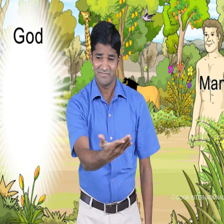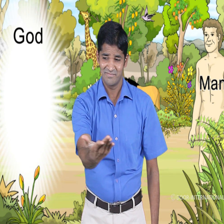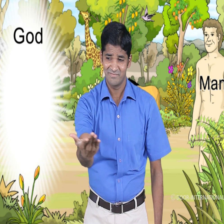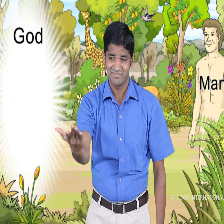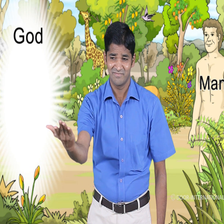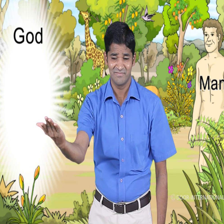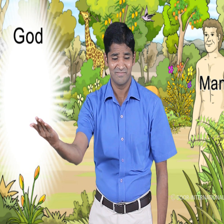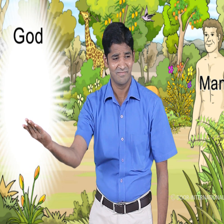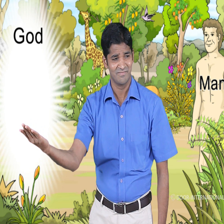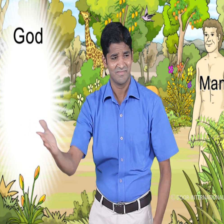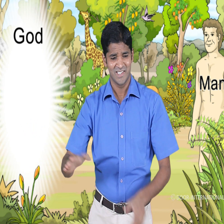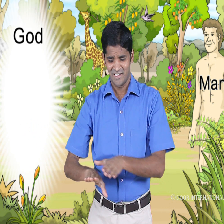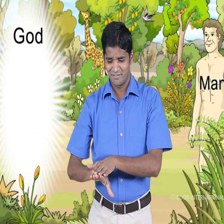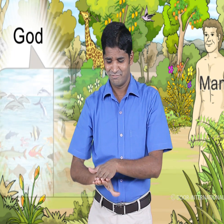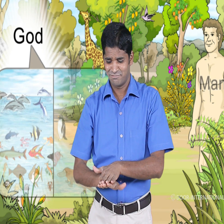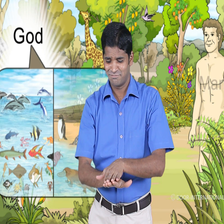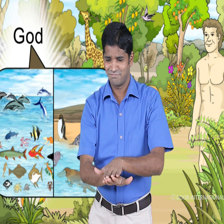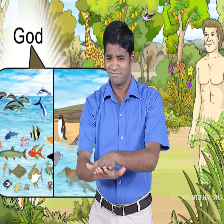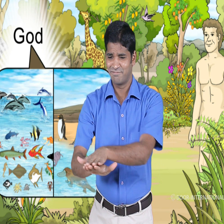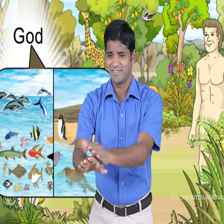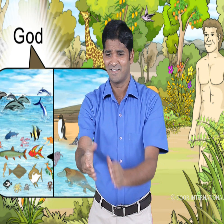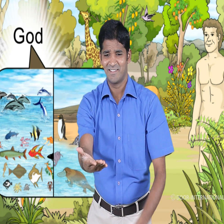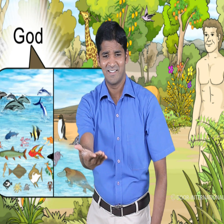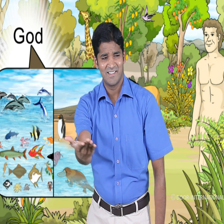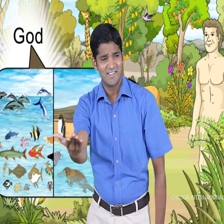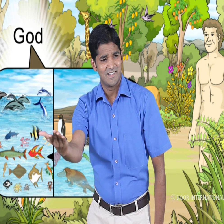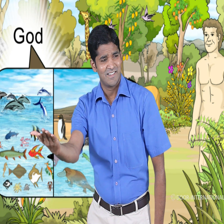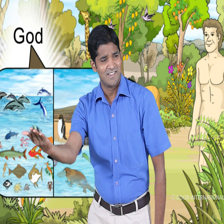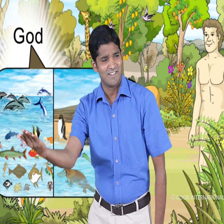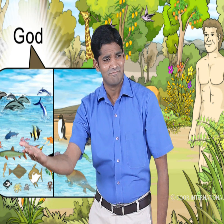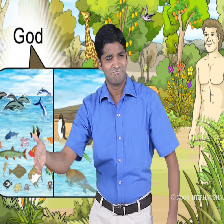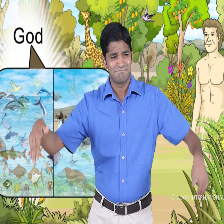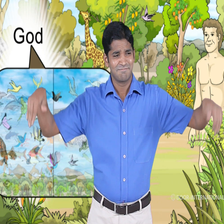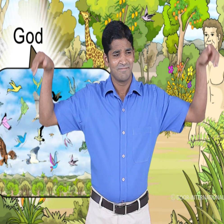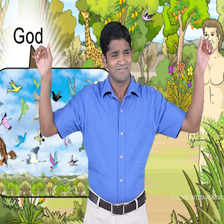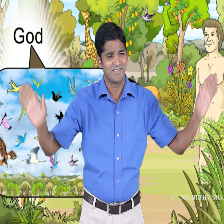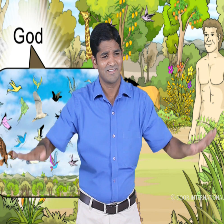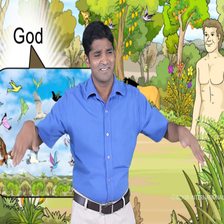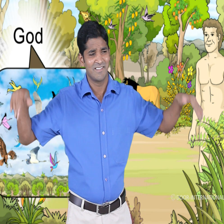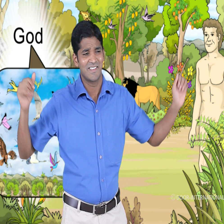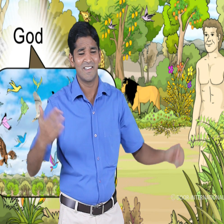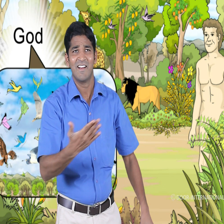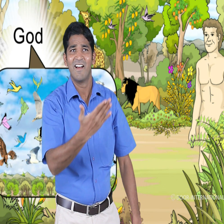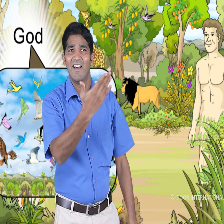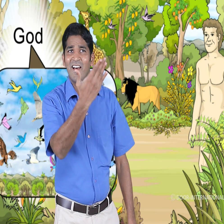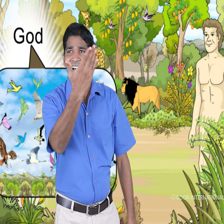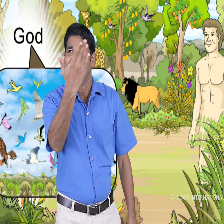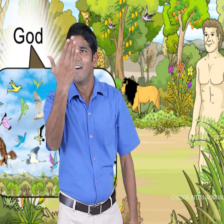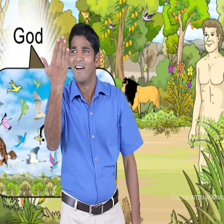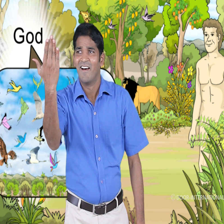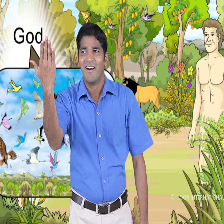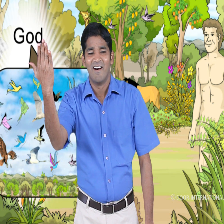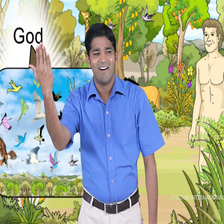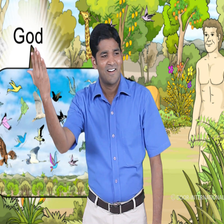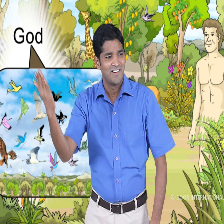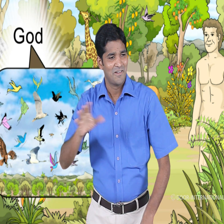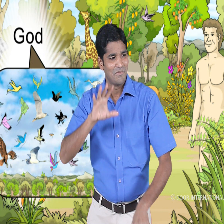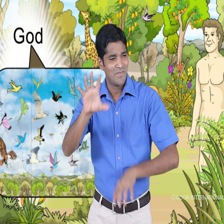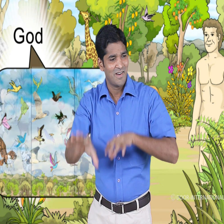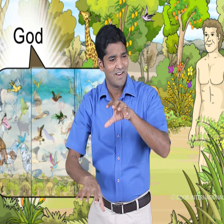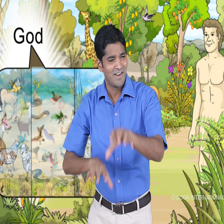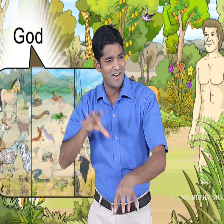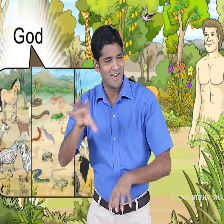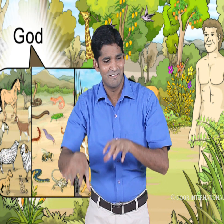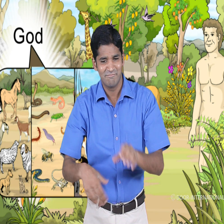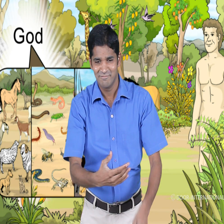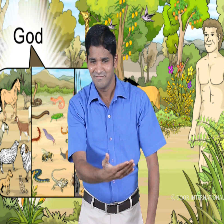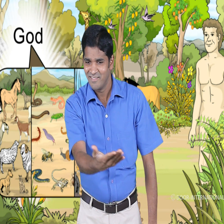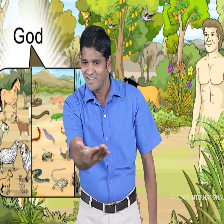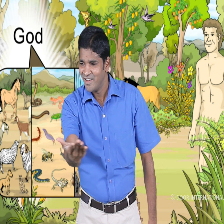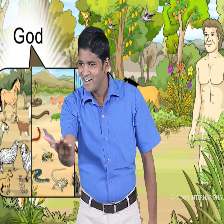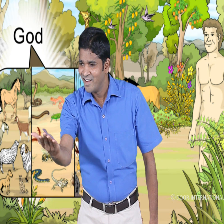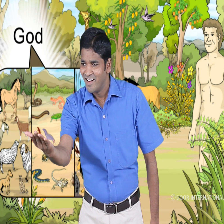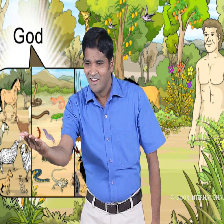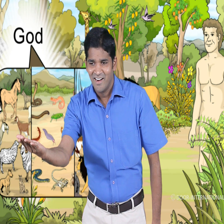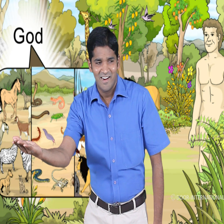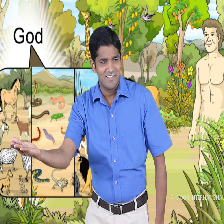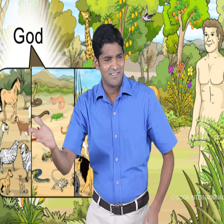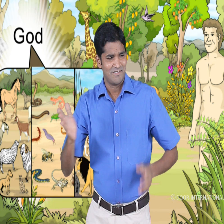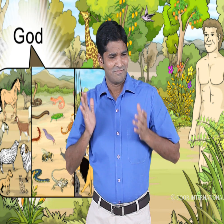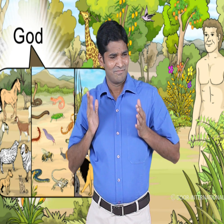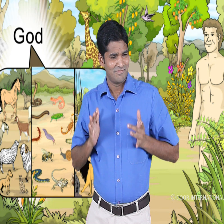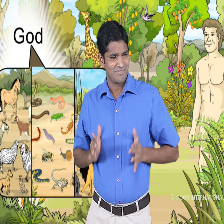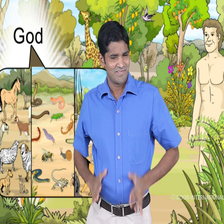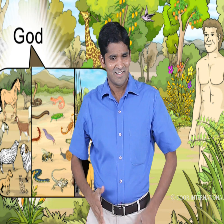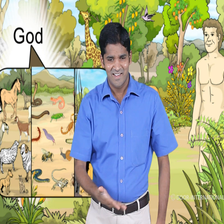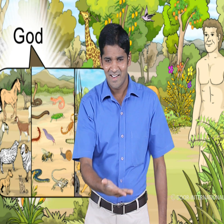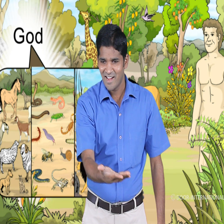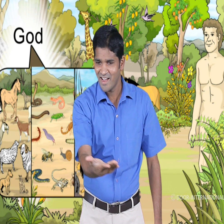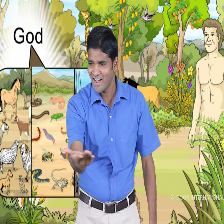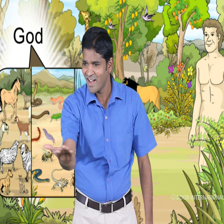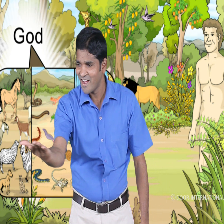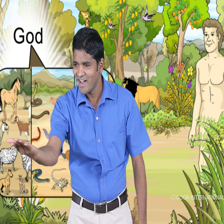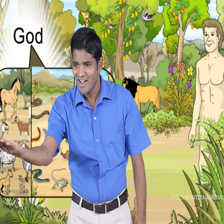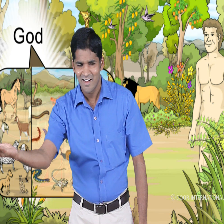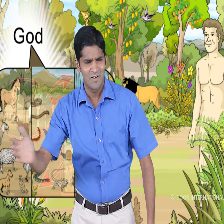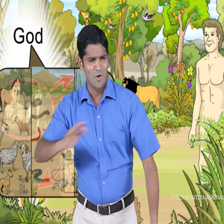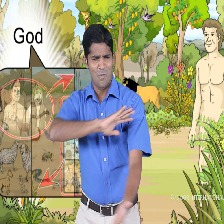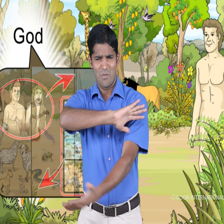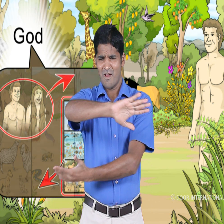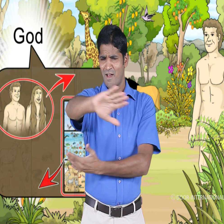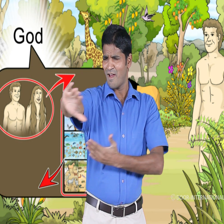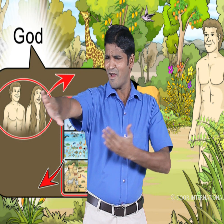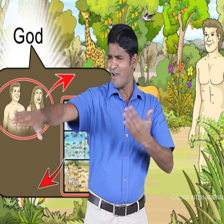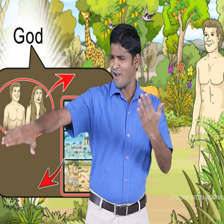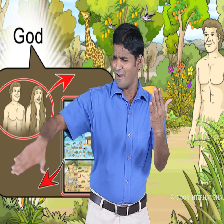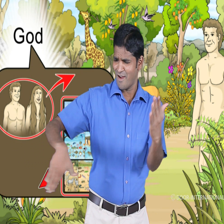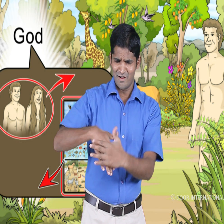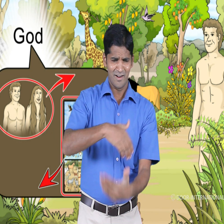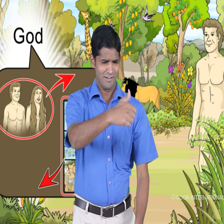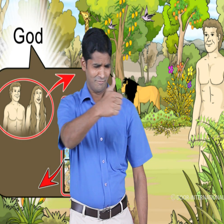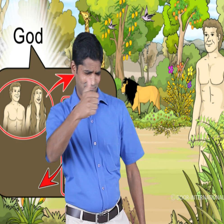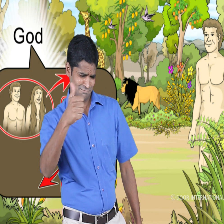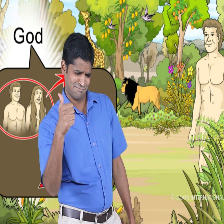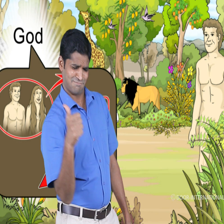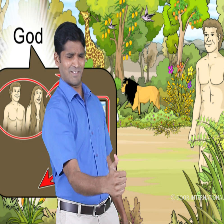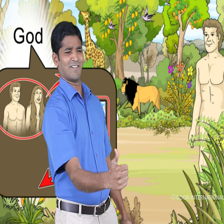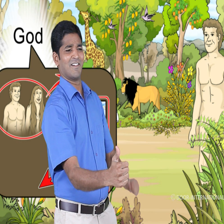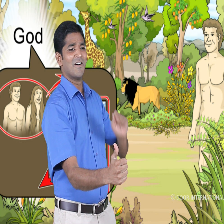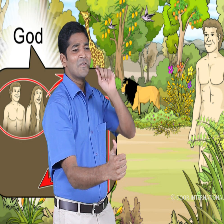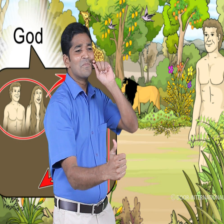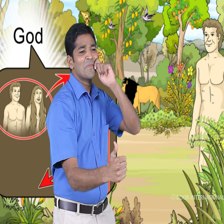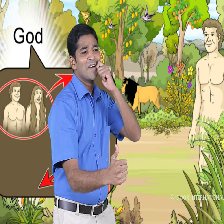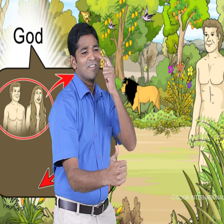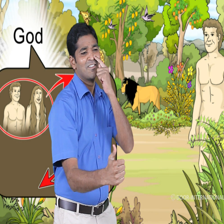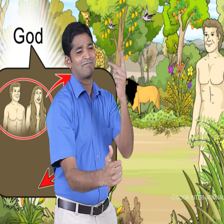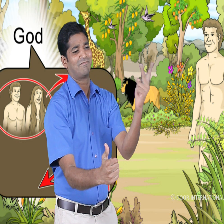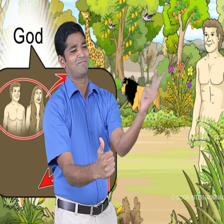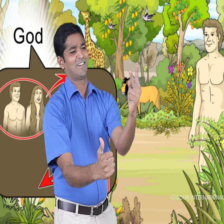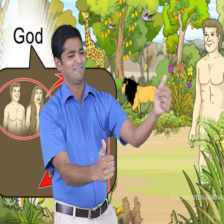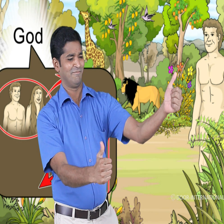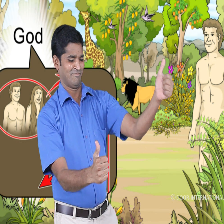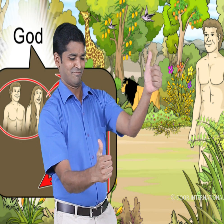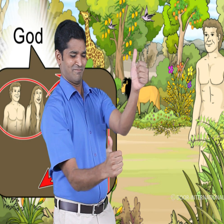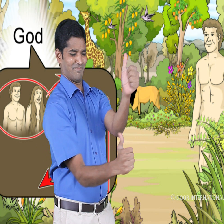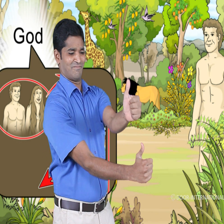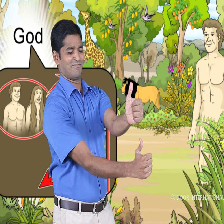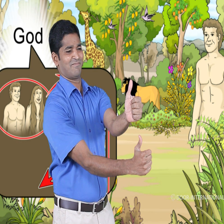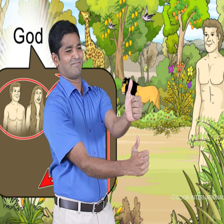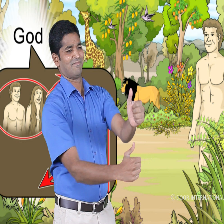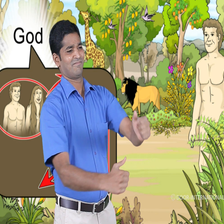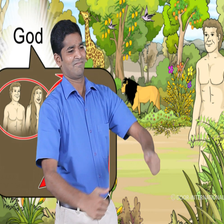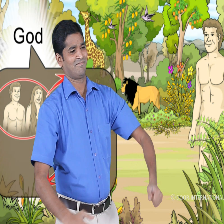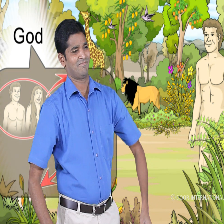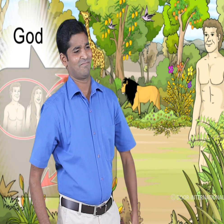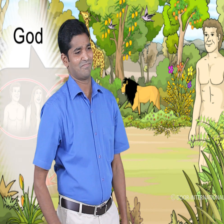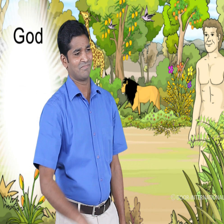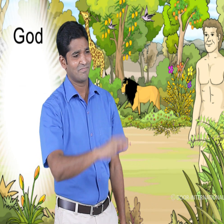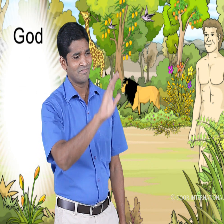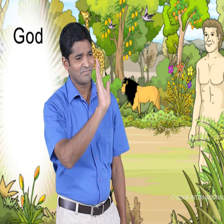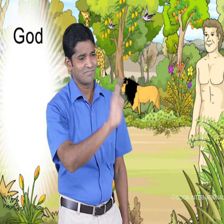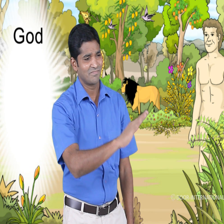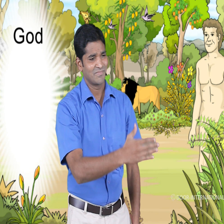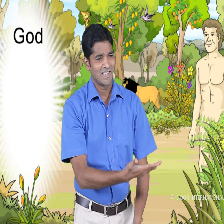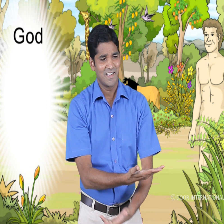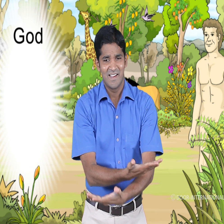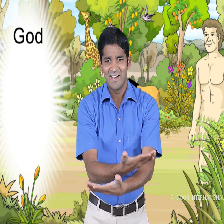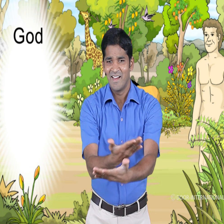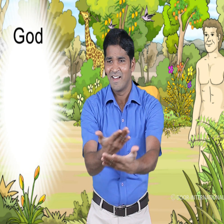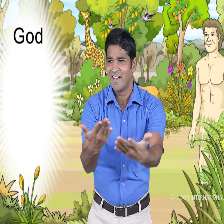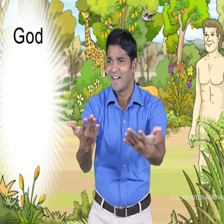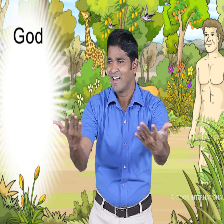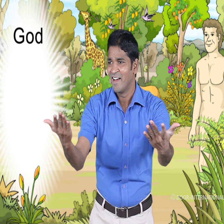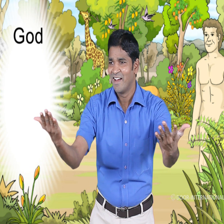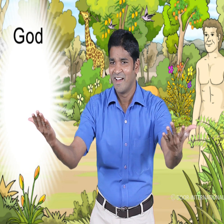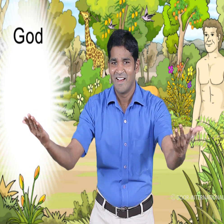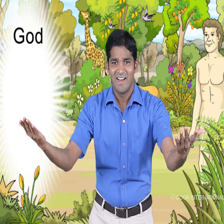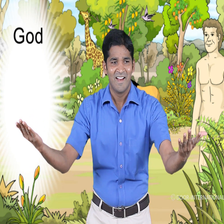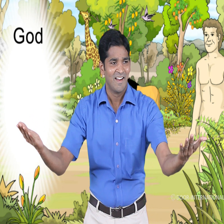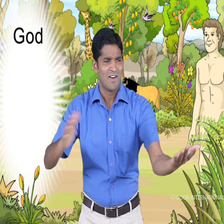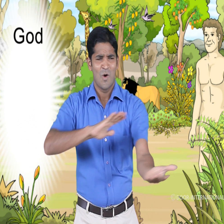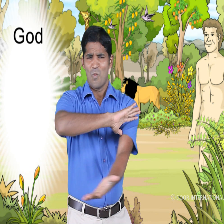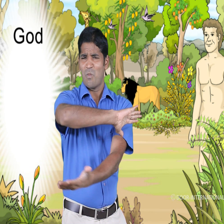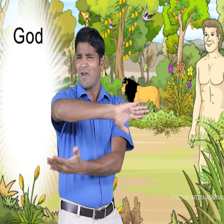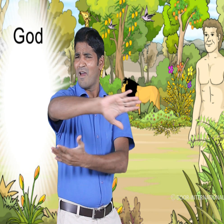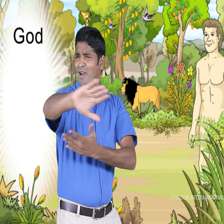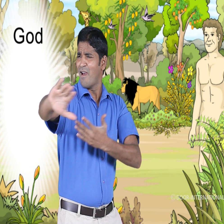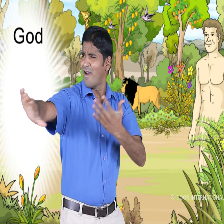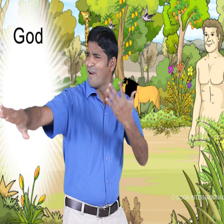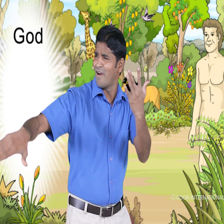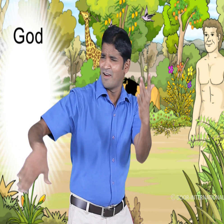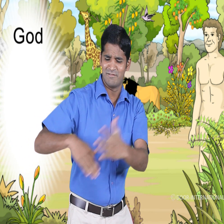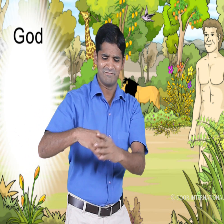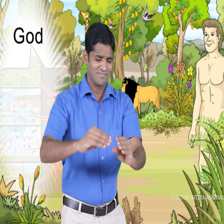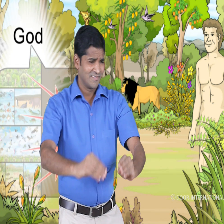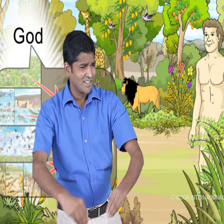rule over the fish of the sea and the birds of the air and every creature that crawls upon the earth.”